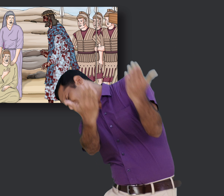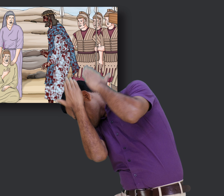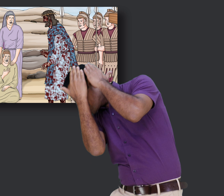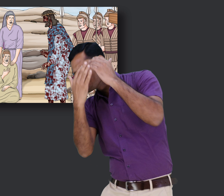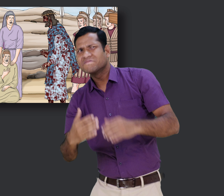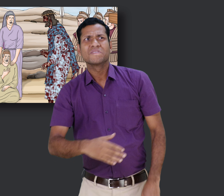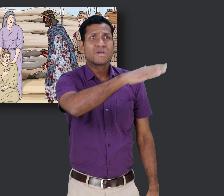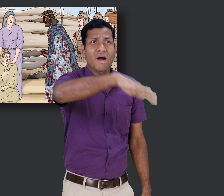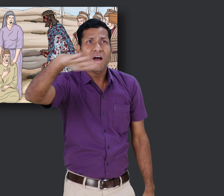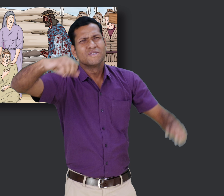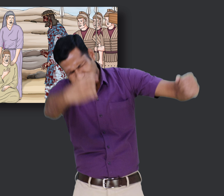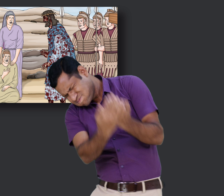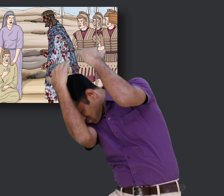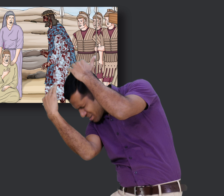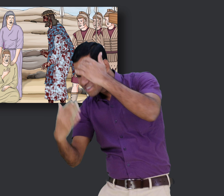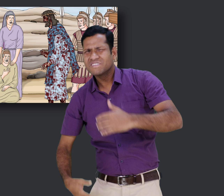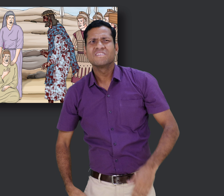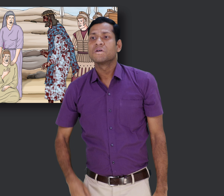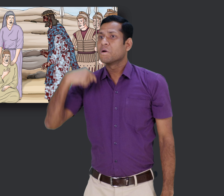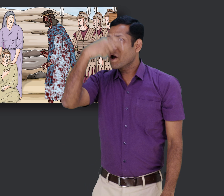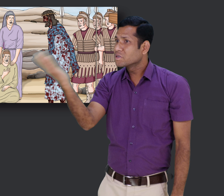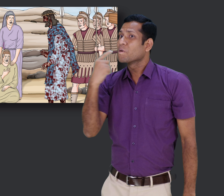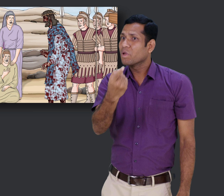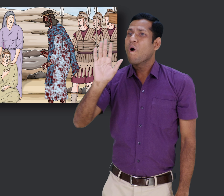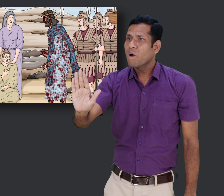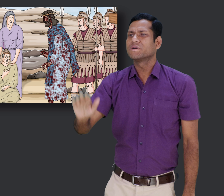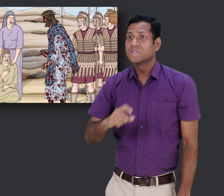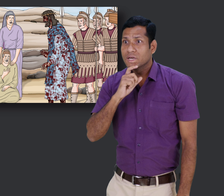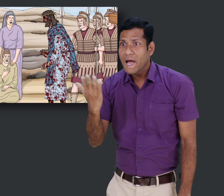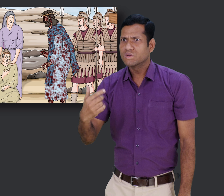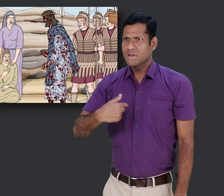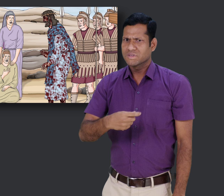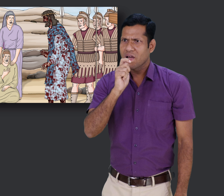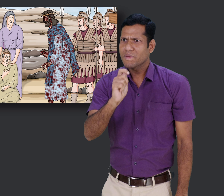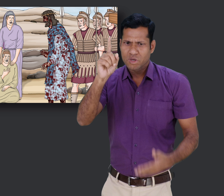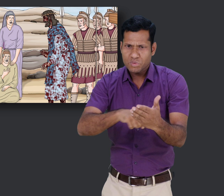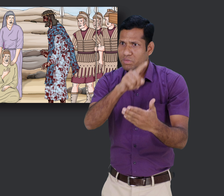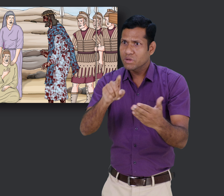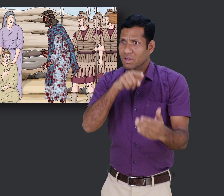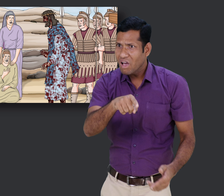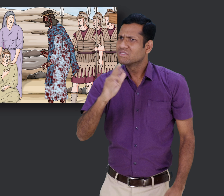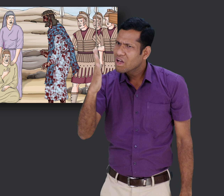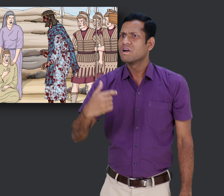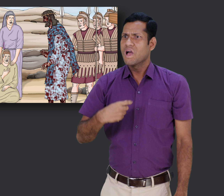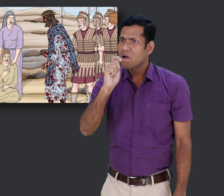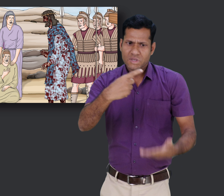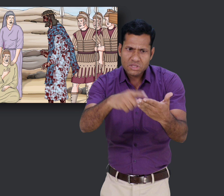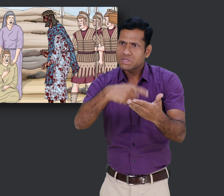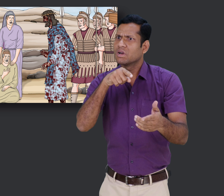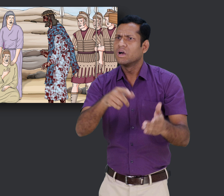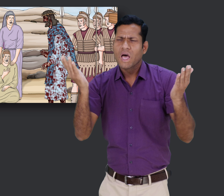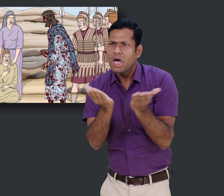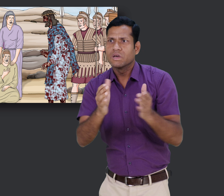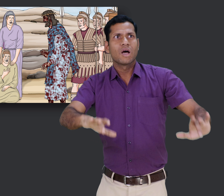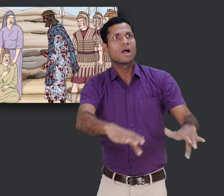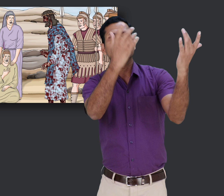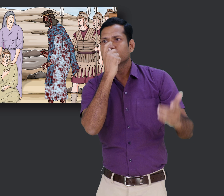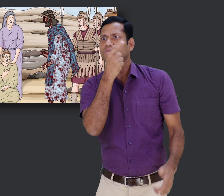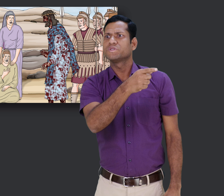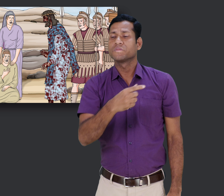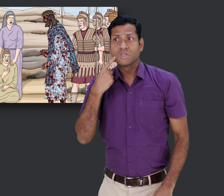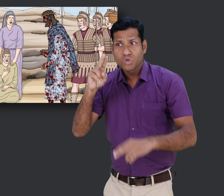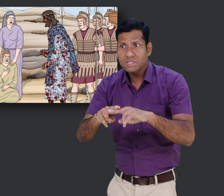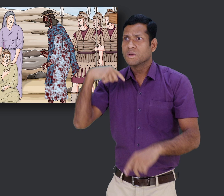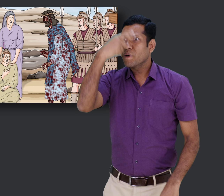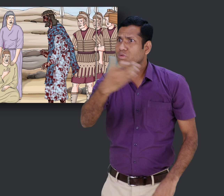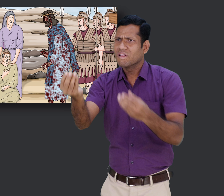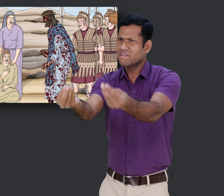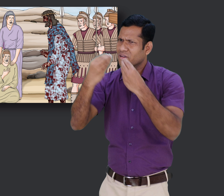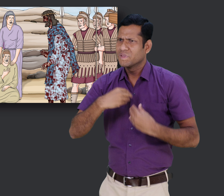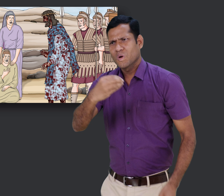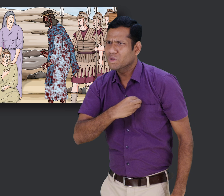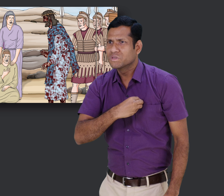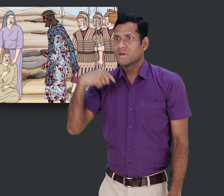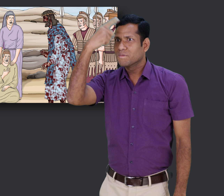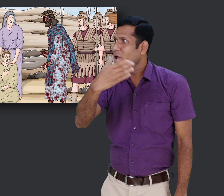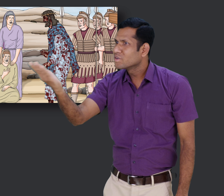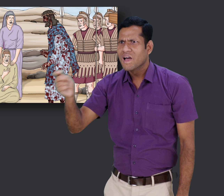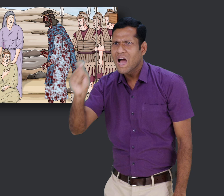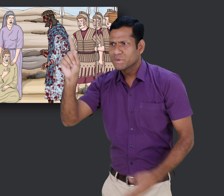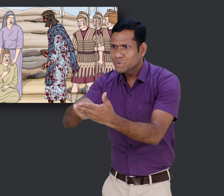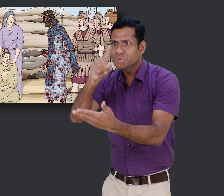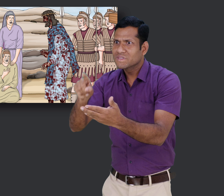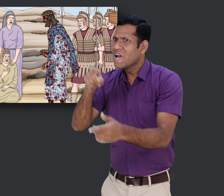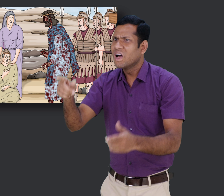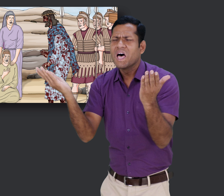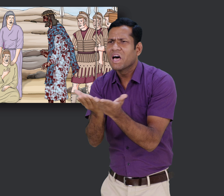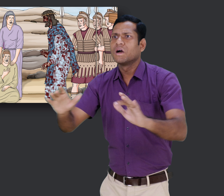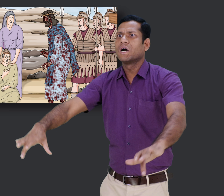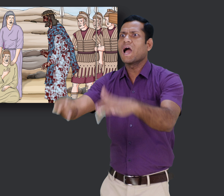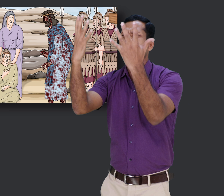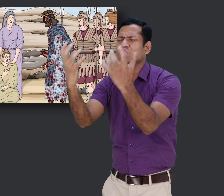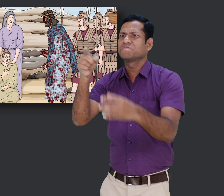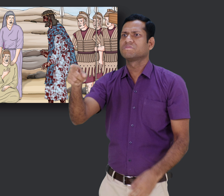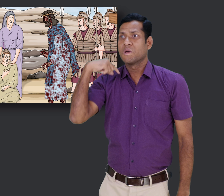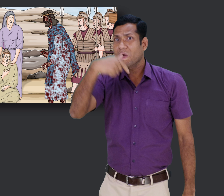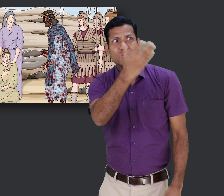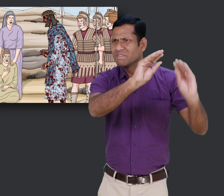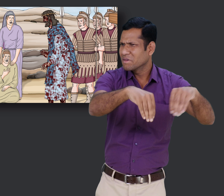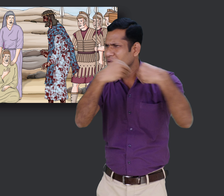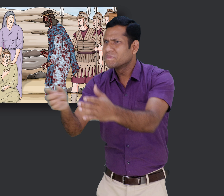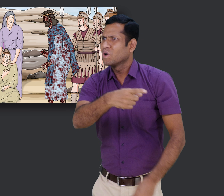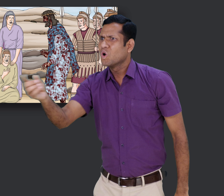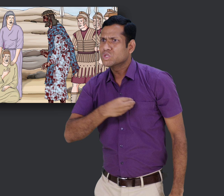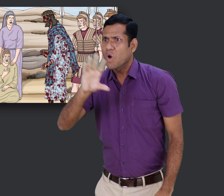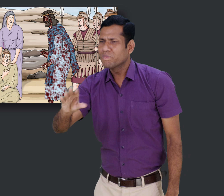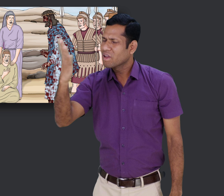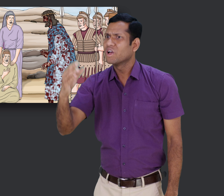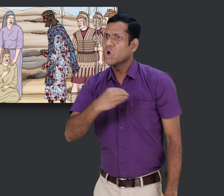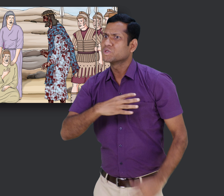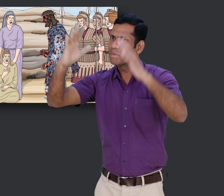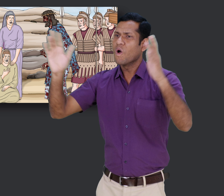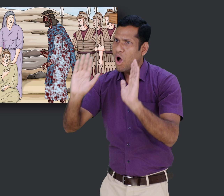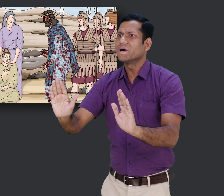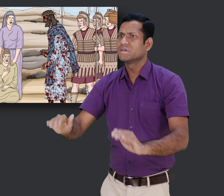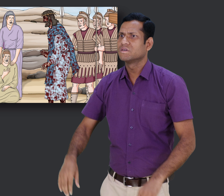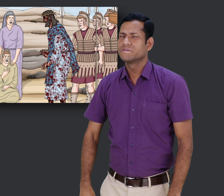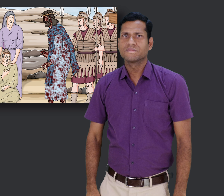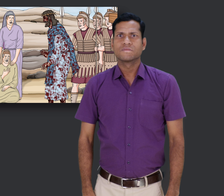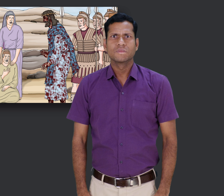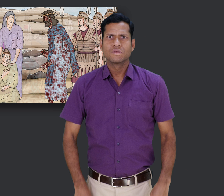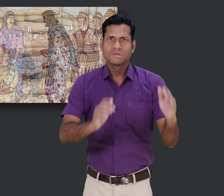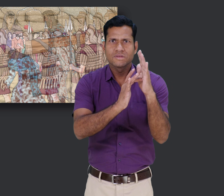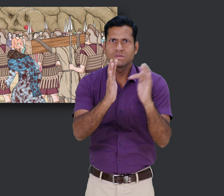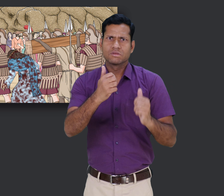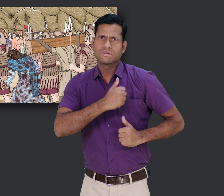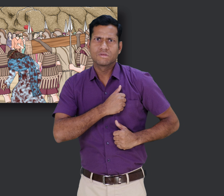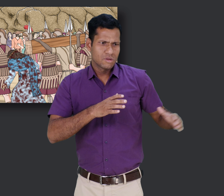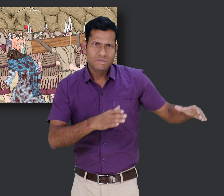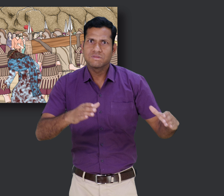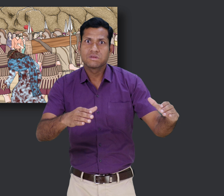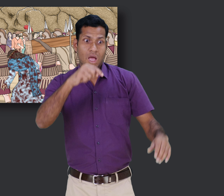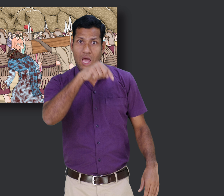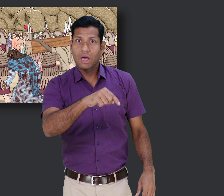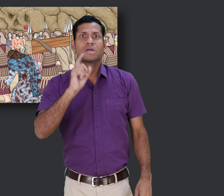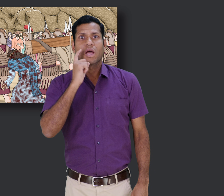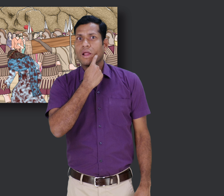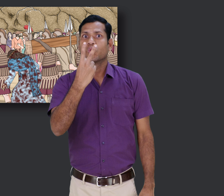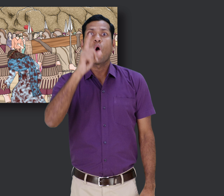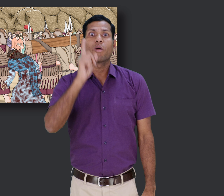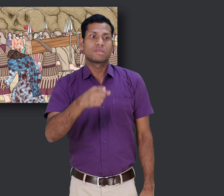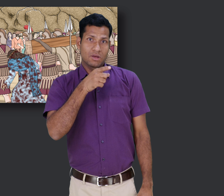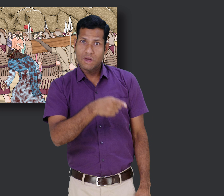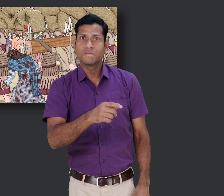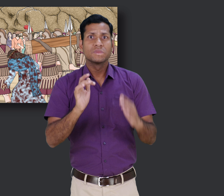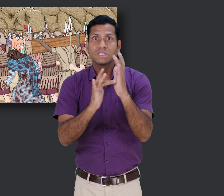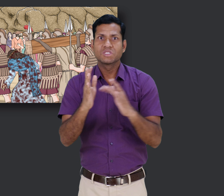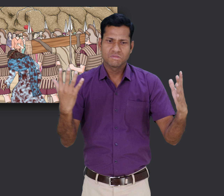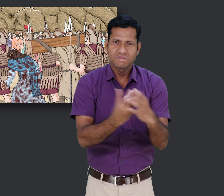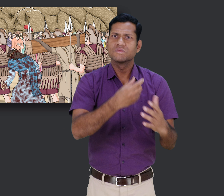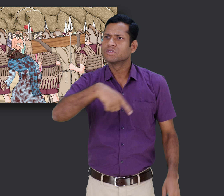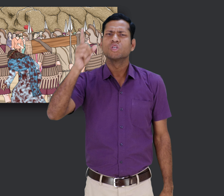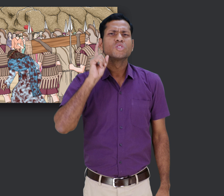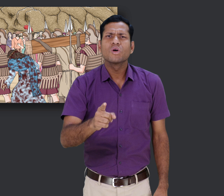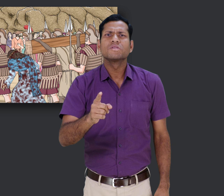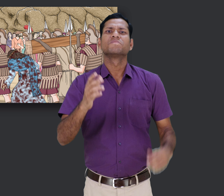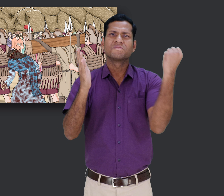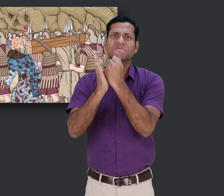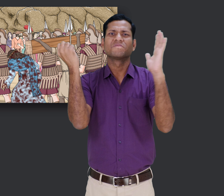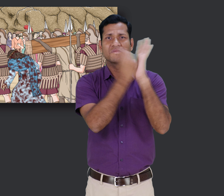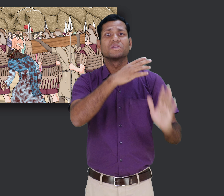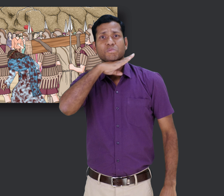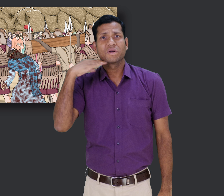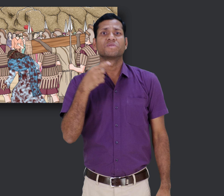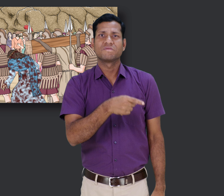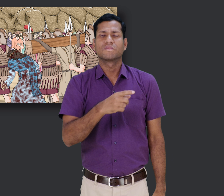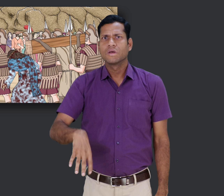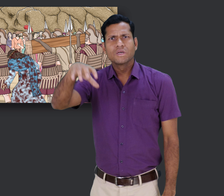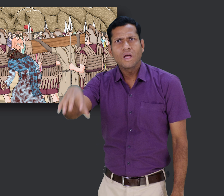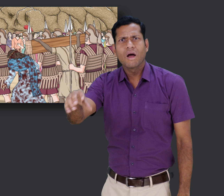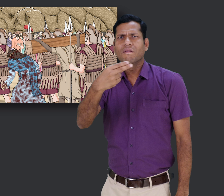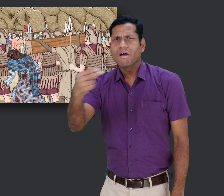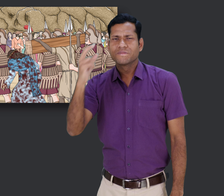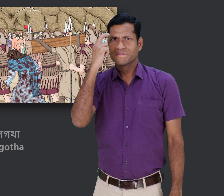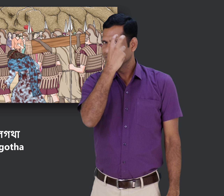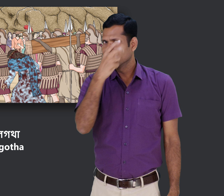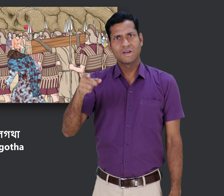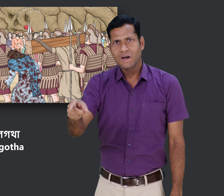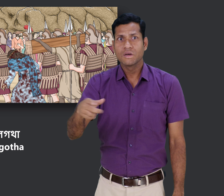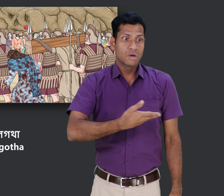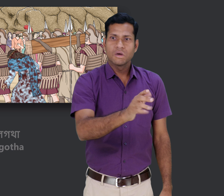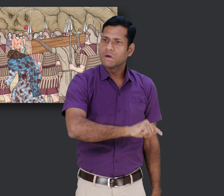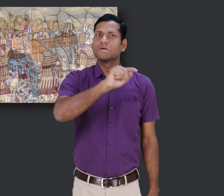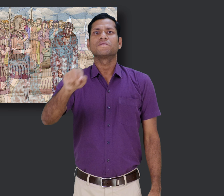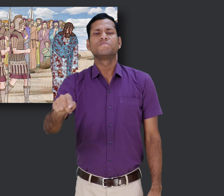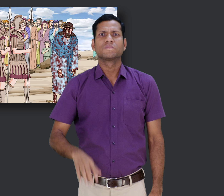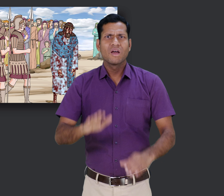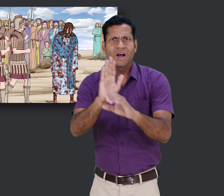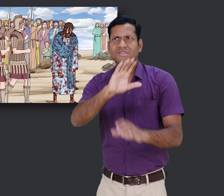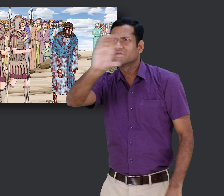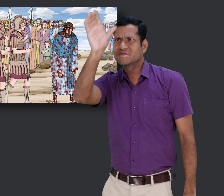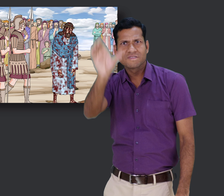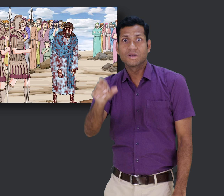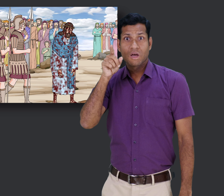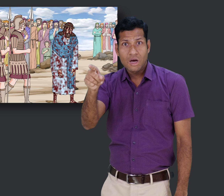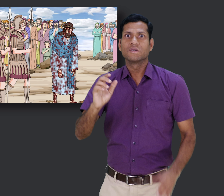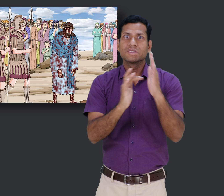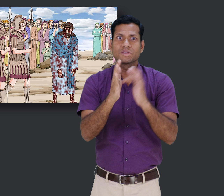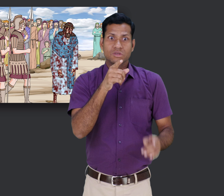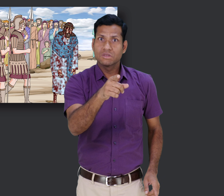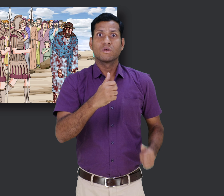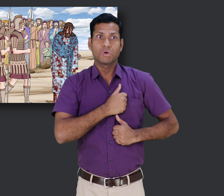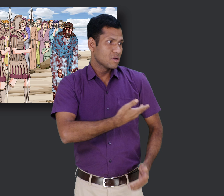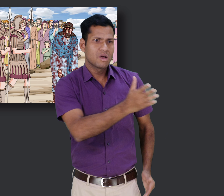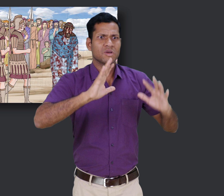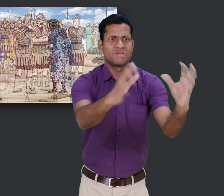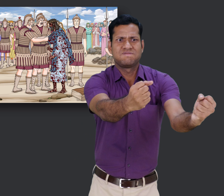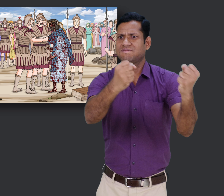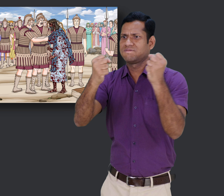and to the hills, “Cover us!”’ For if men do these things while the tree is green, what will happen when it is dry?” Two others, who were criminals, were also led away to be executed with Jesus.